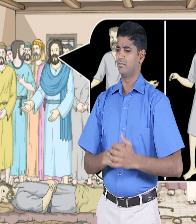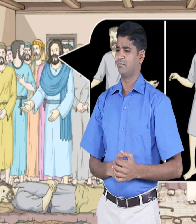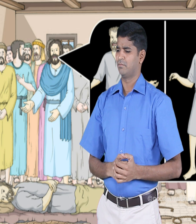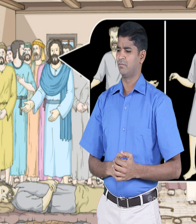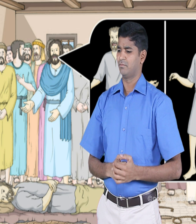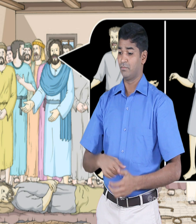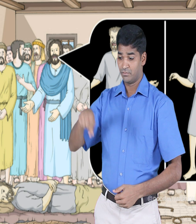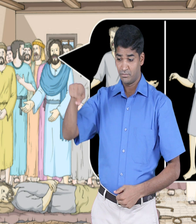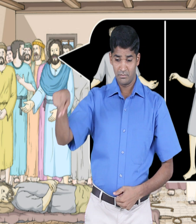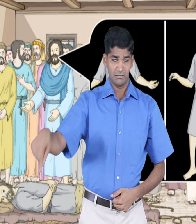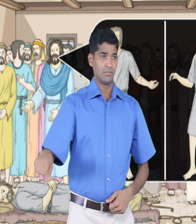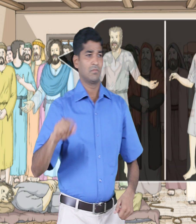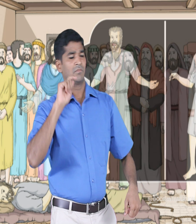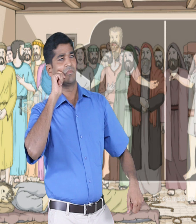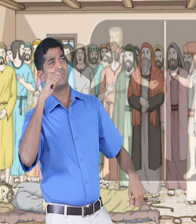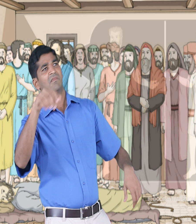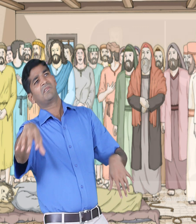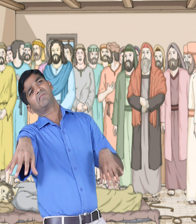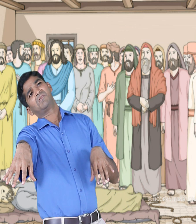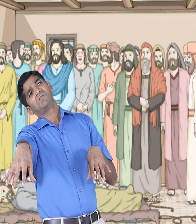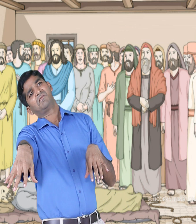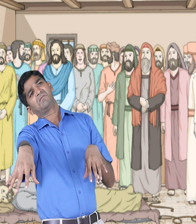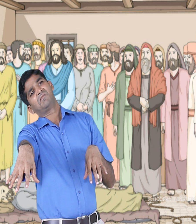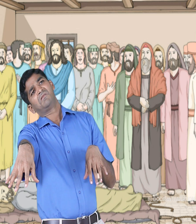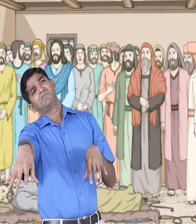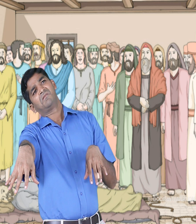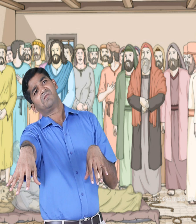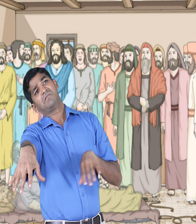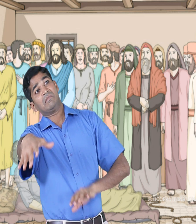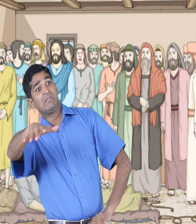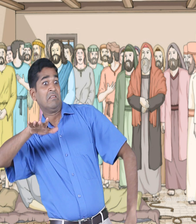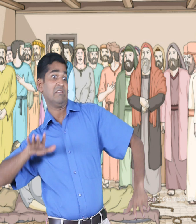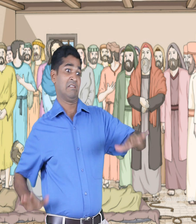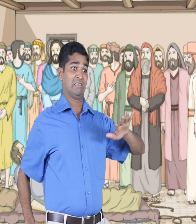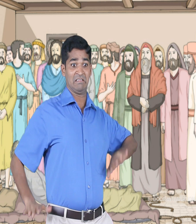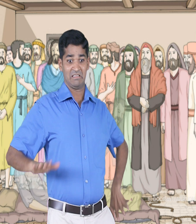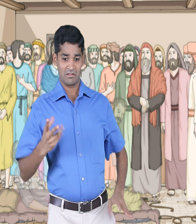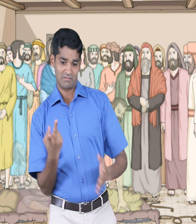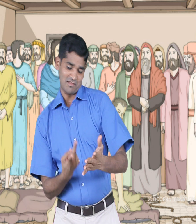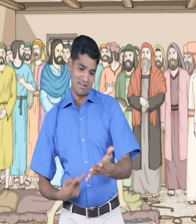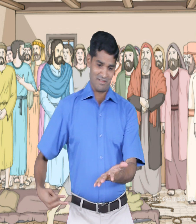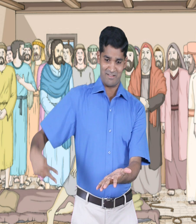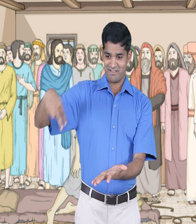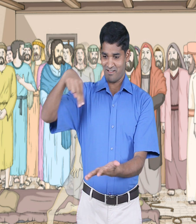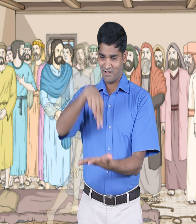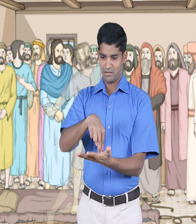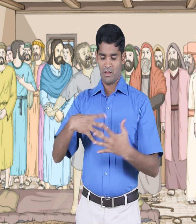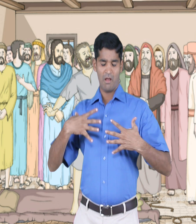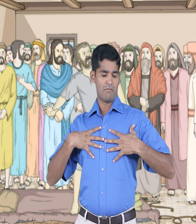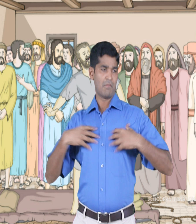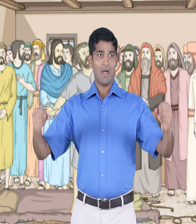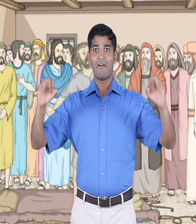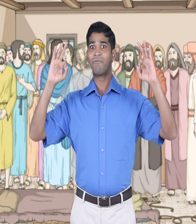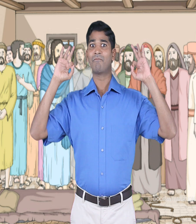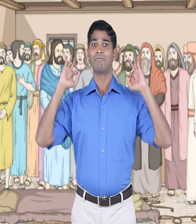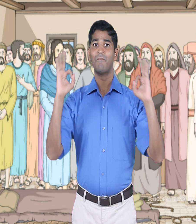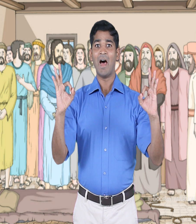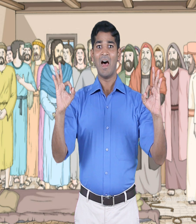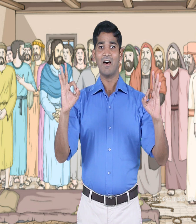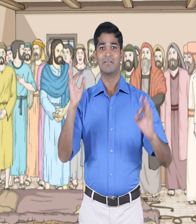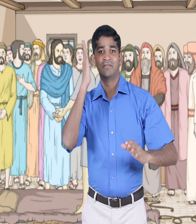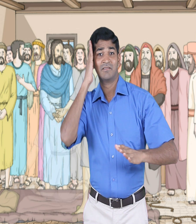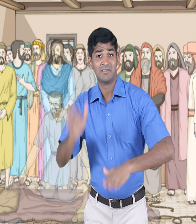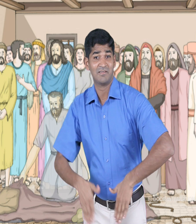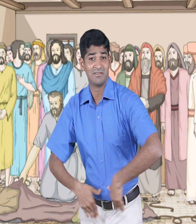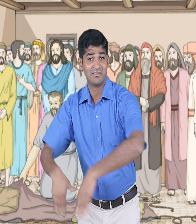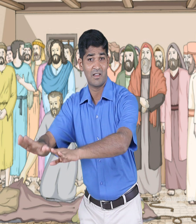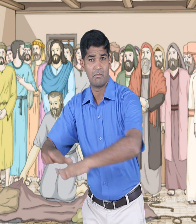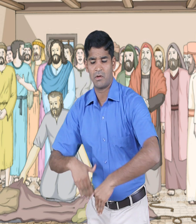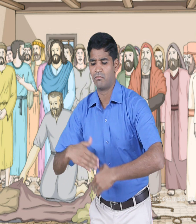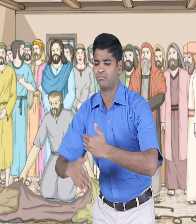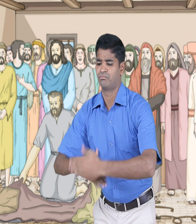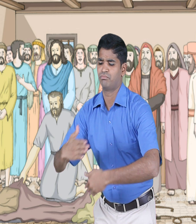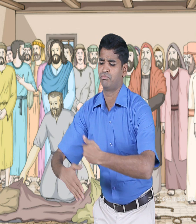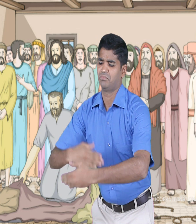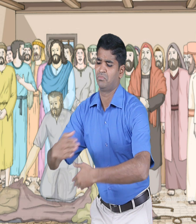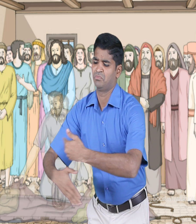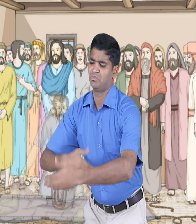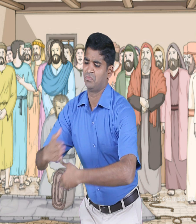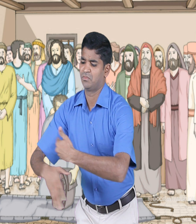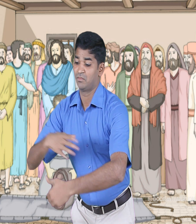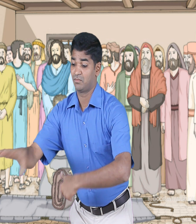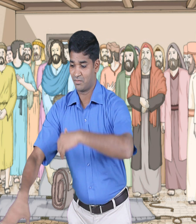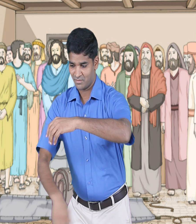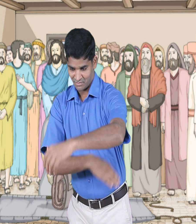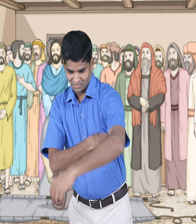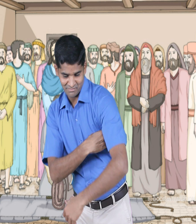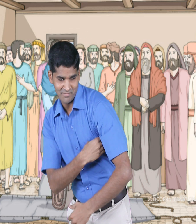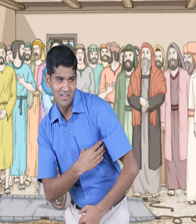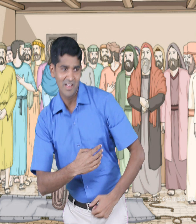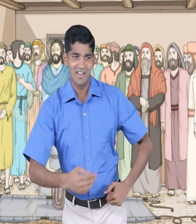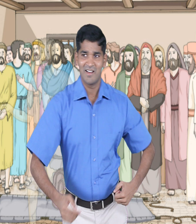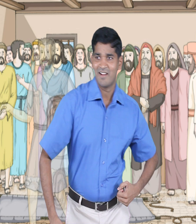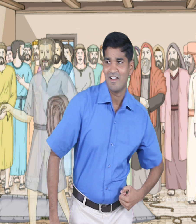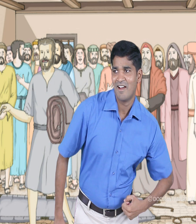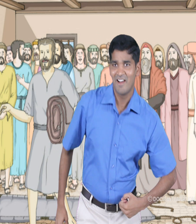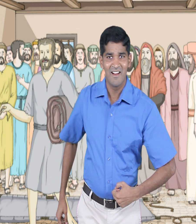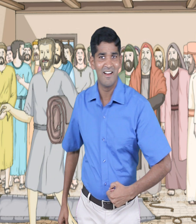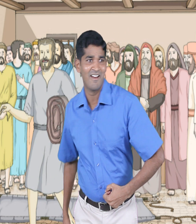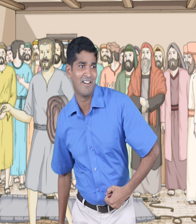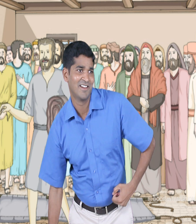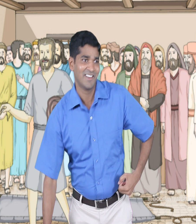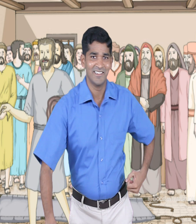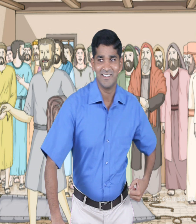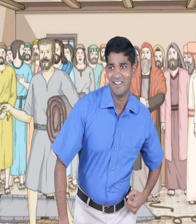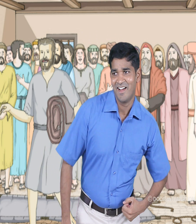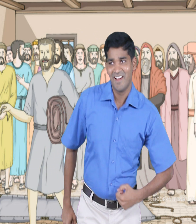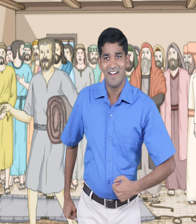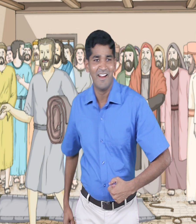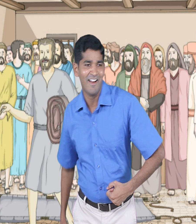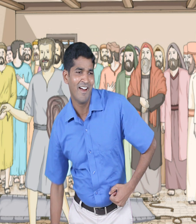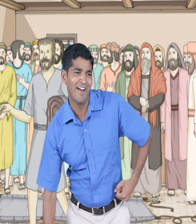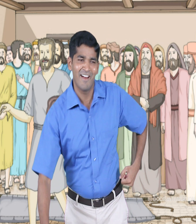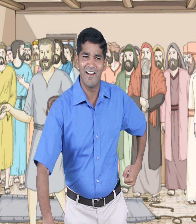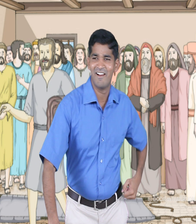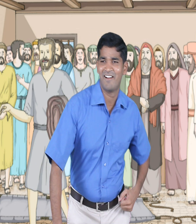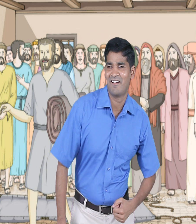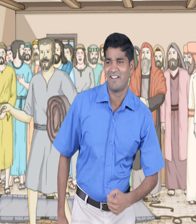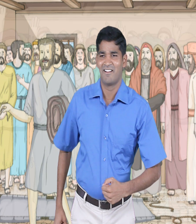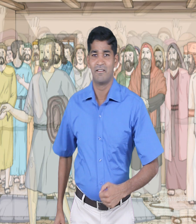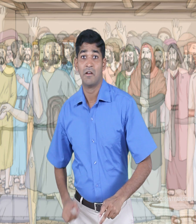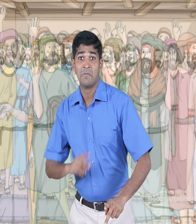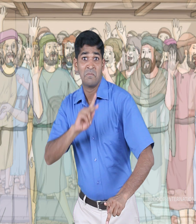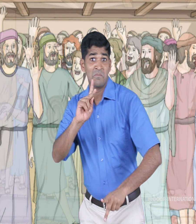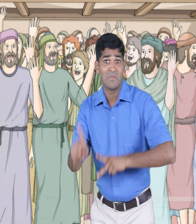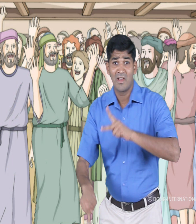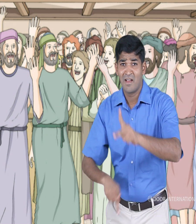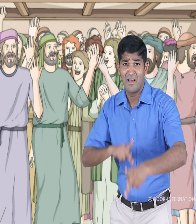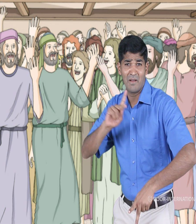And immediately the man got up, picked up his mat, and walked out in front of them all.